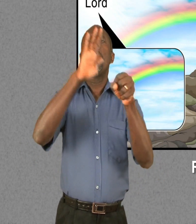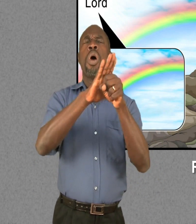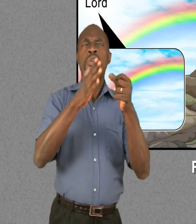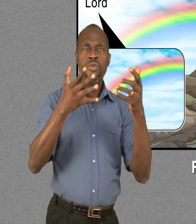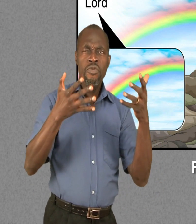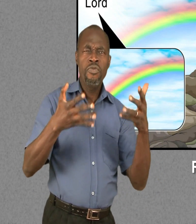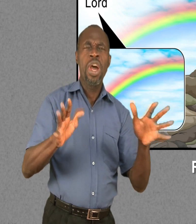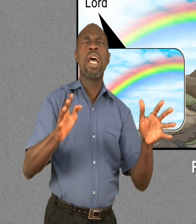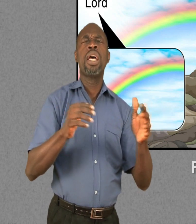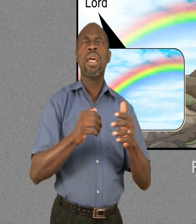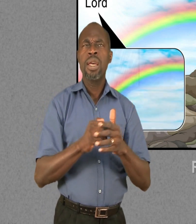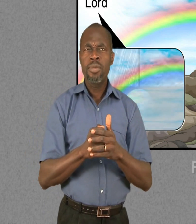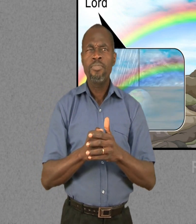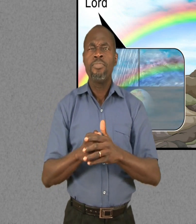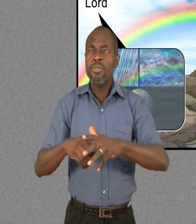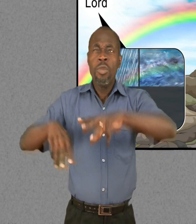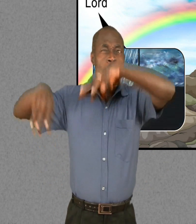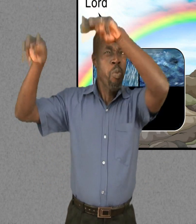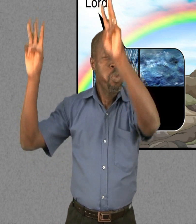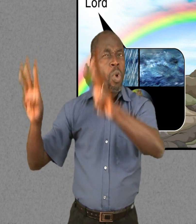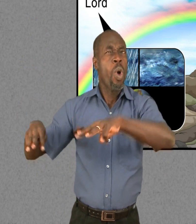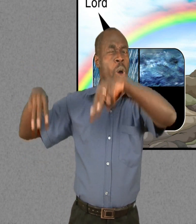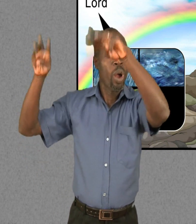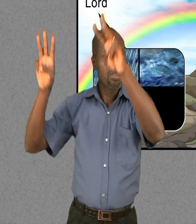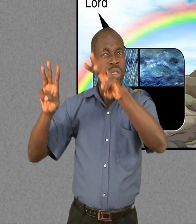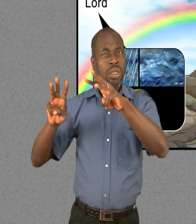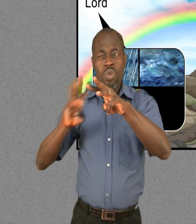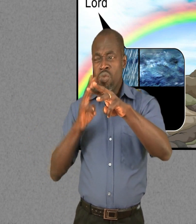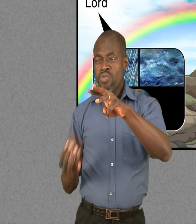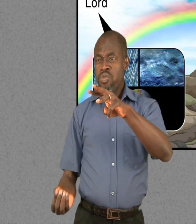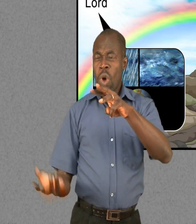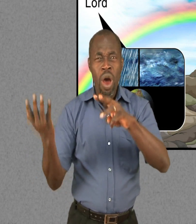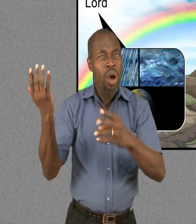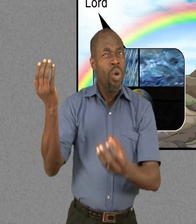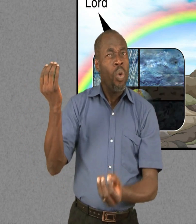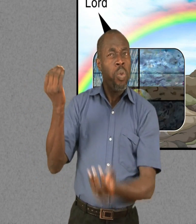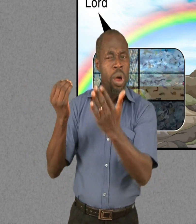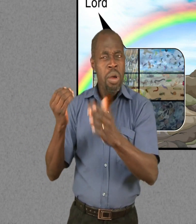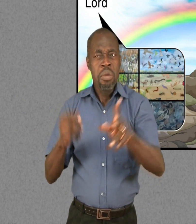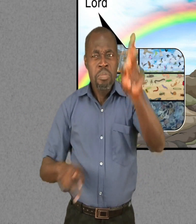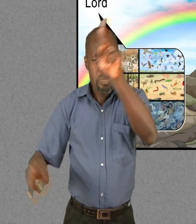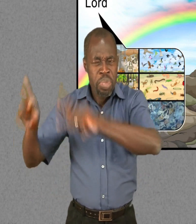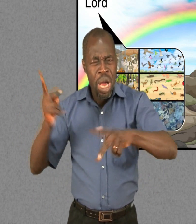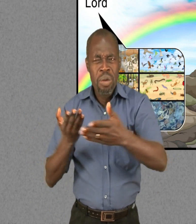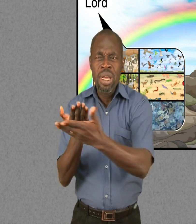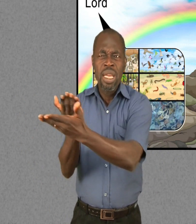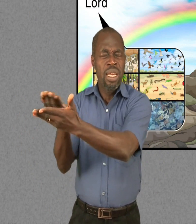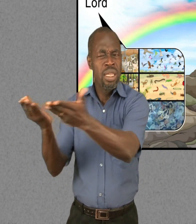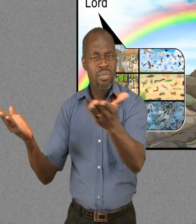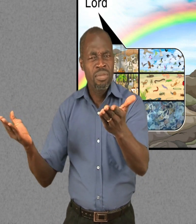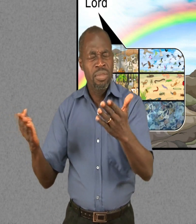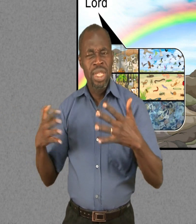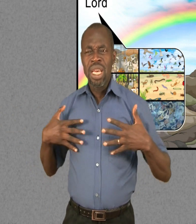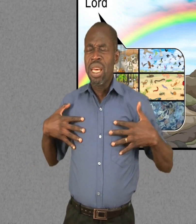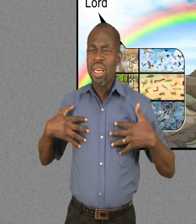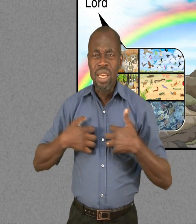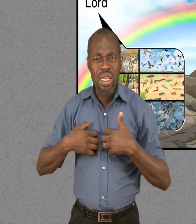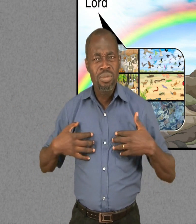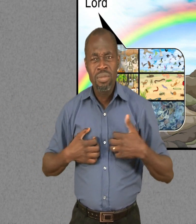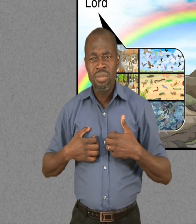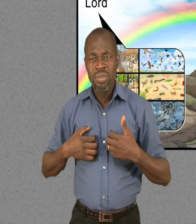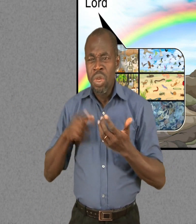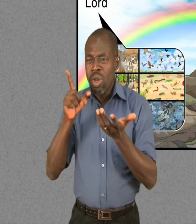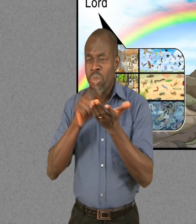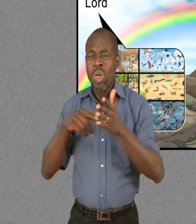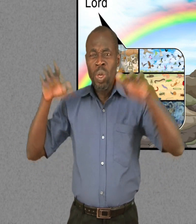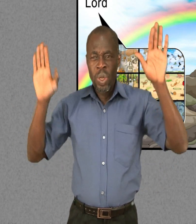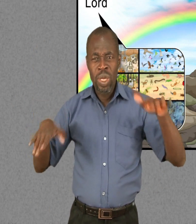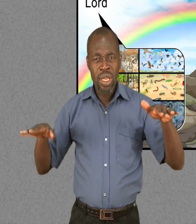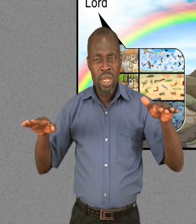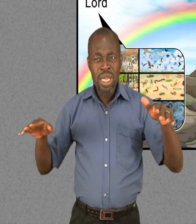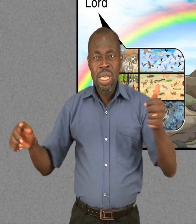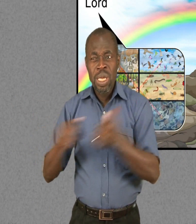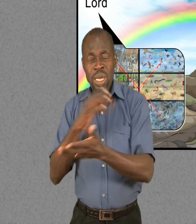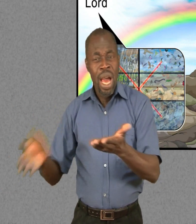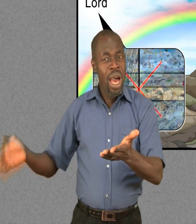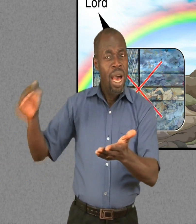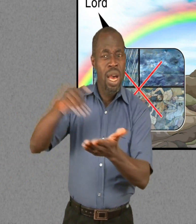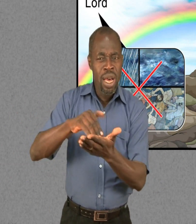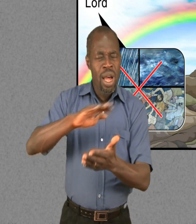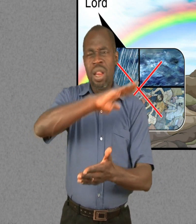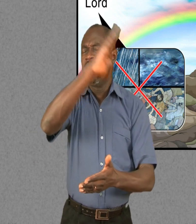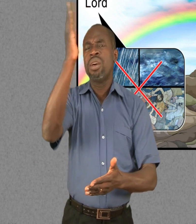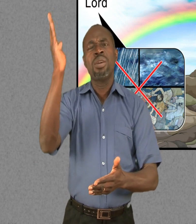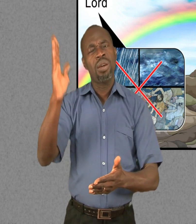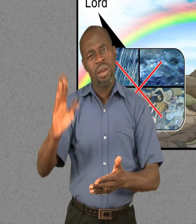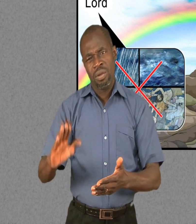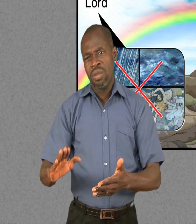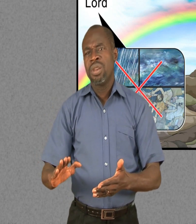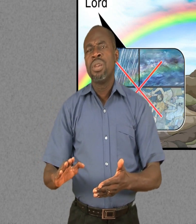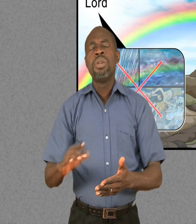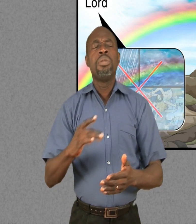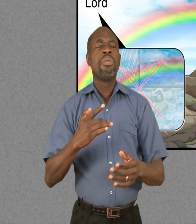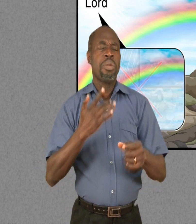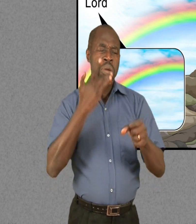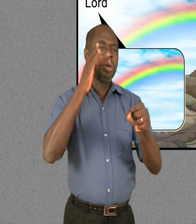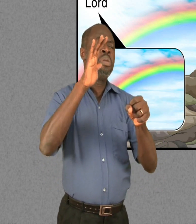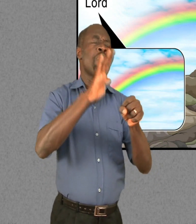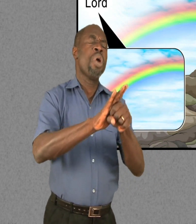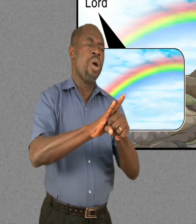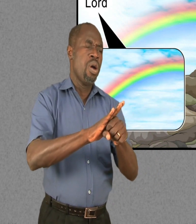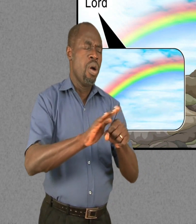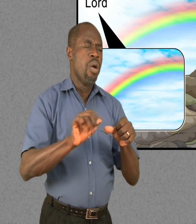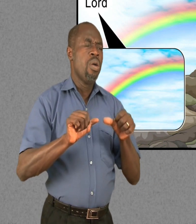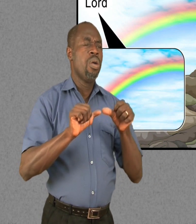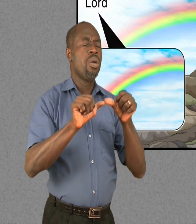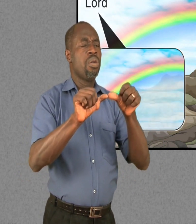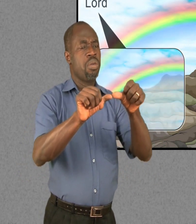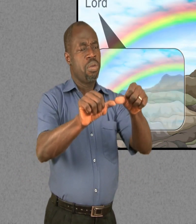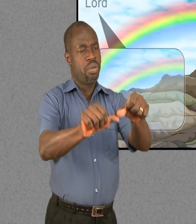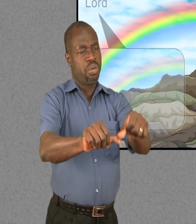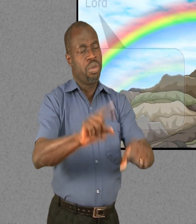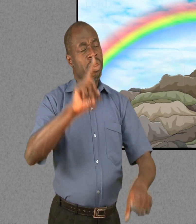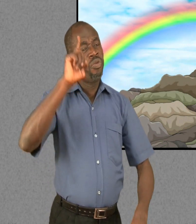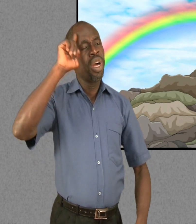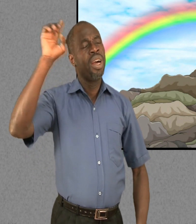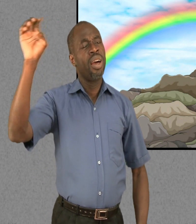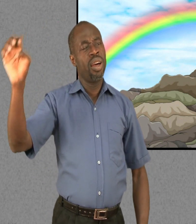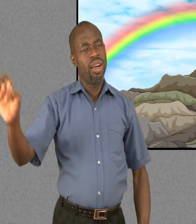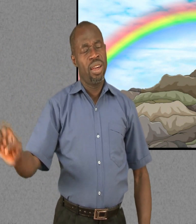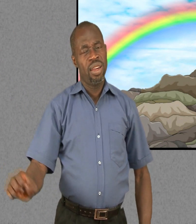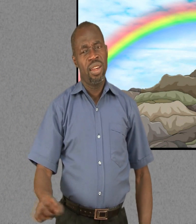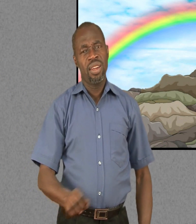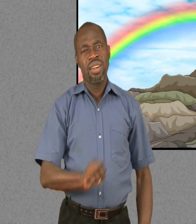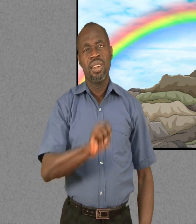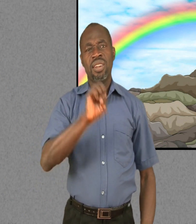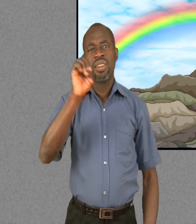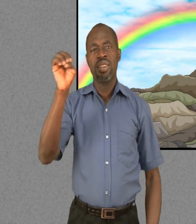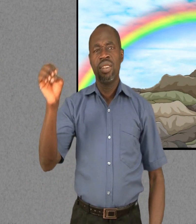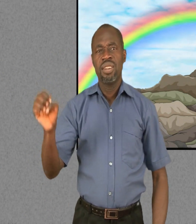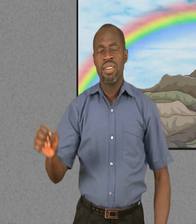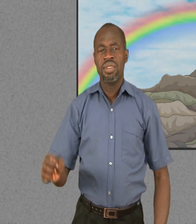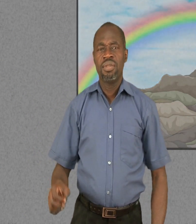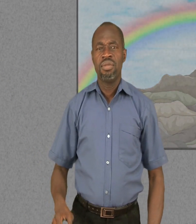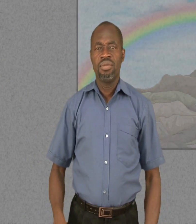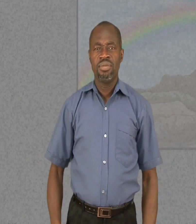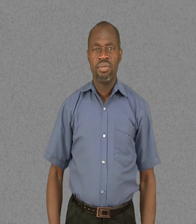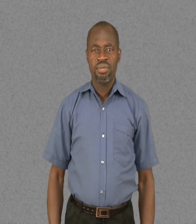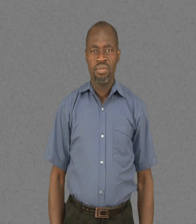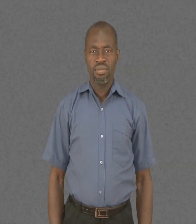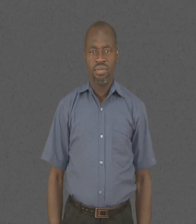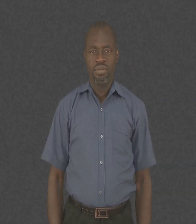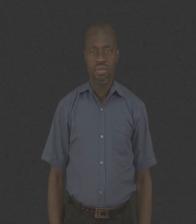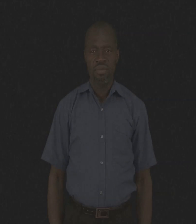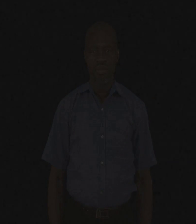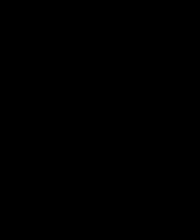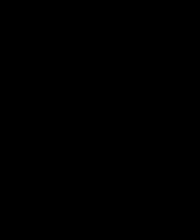Whenever I form clouds over the earth and the rainbow appears in the clouds, I will remember My covenant between Me and you and every living creature of every kind. Never again will the waters become a flood to destroy all life. And whenever the rainbow appears in the clouds, I will see it and remember the everlasting covenant between God and every living creature of every kind that is on the earth.”